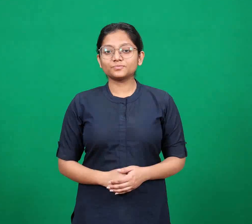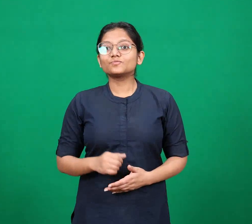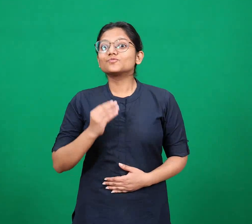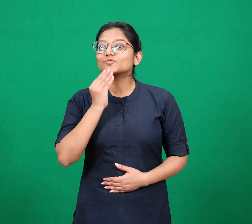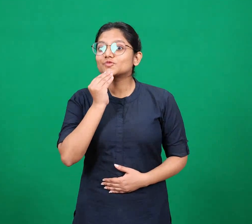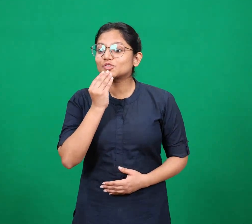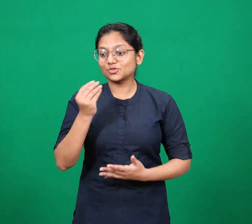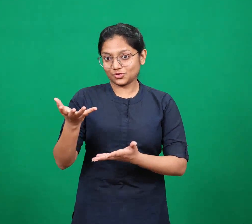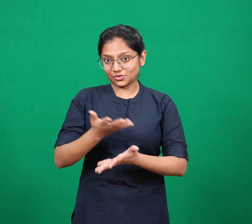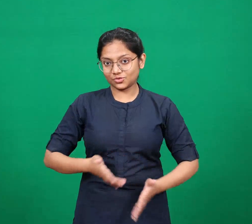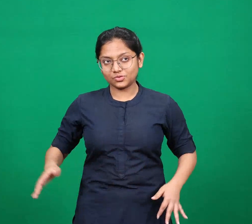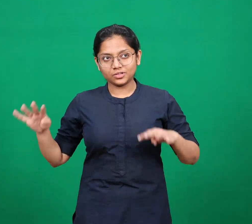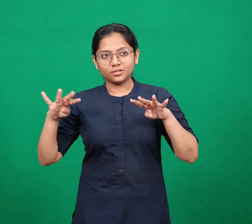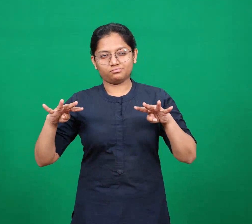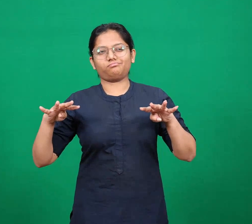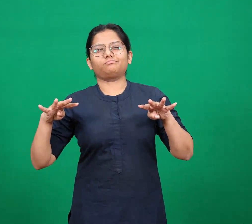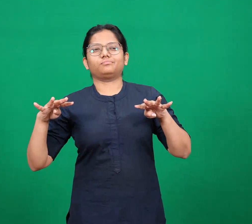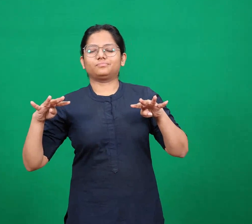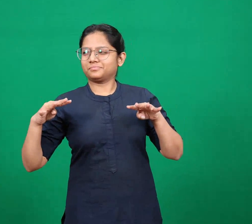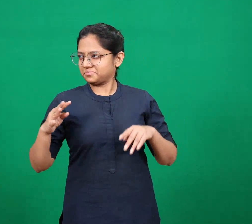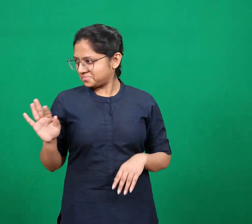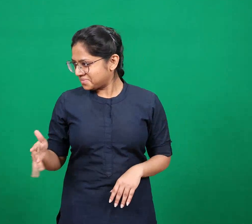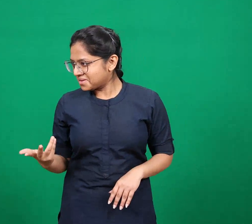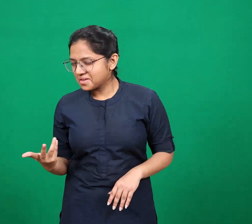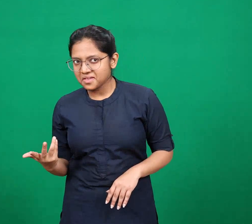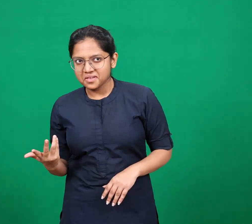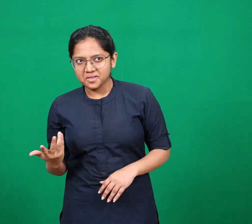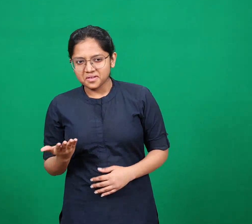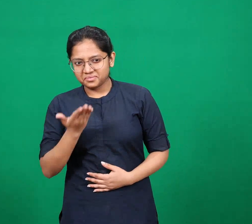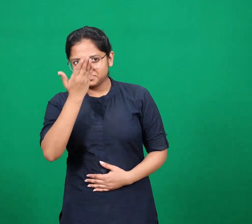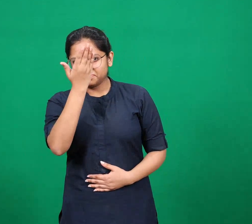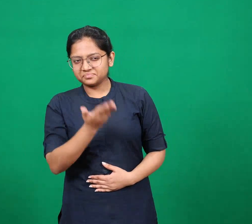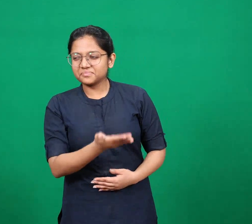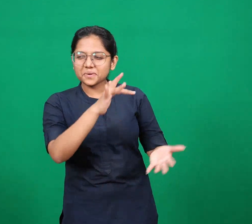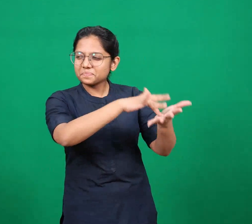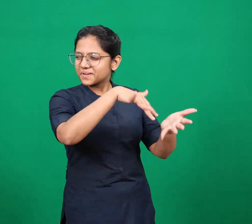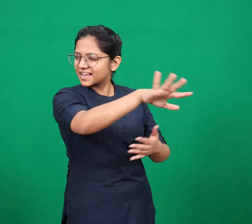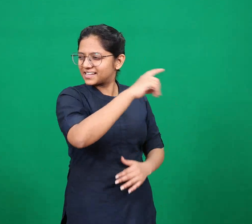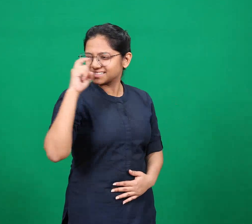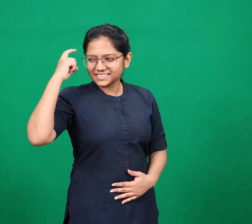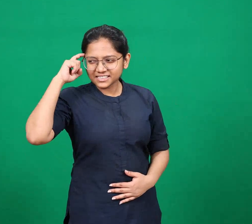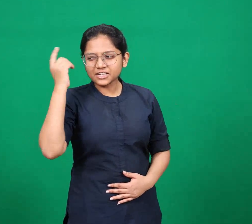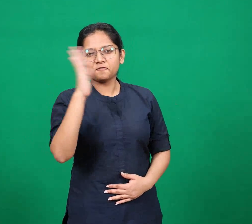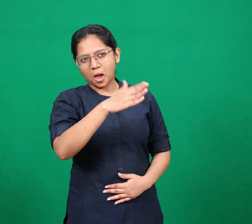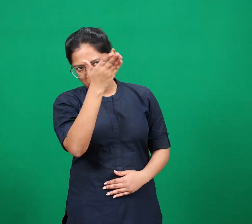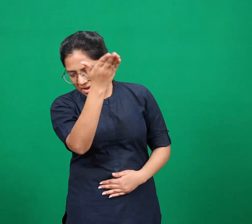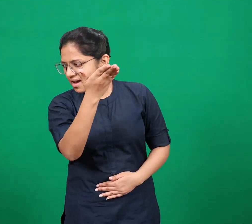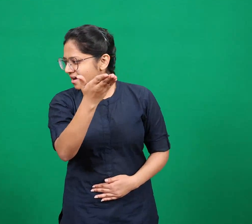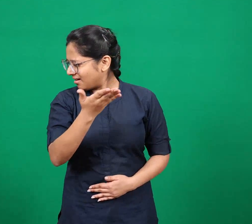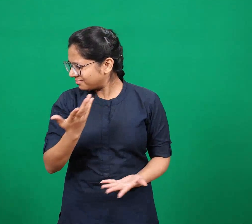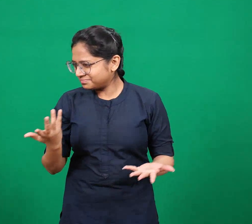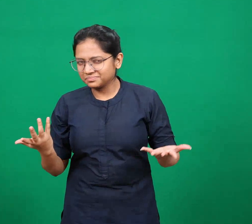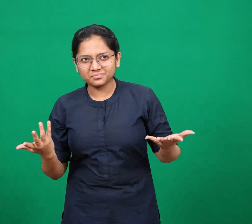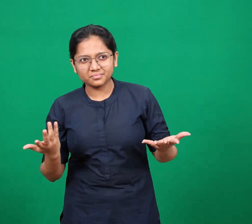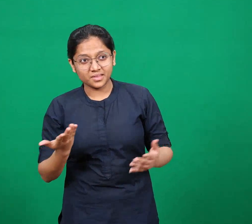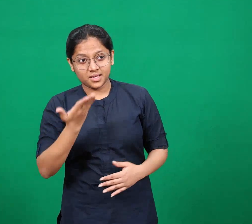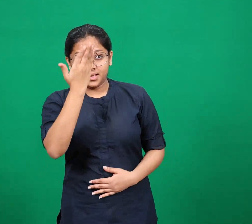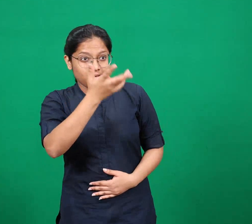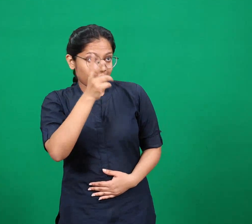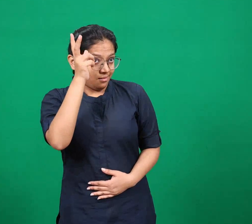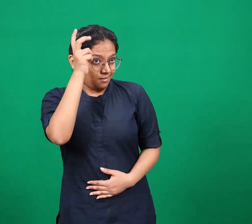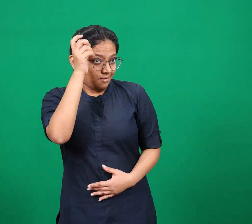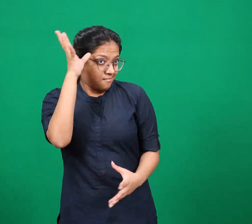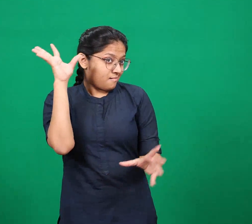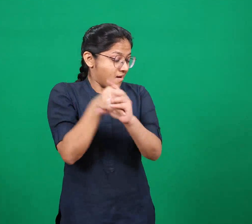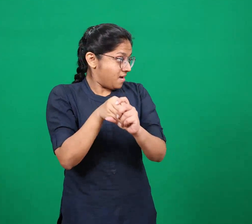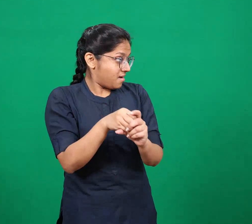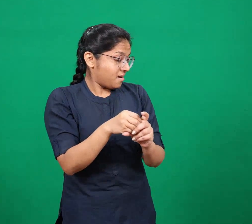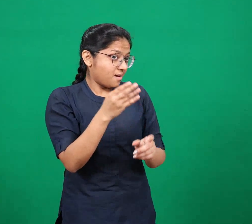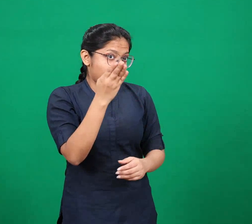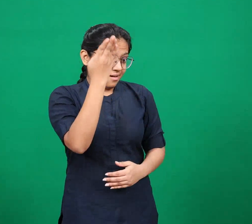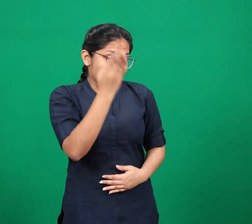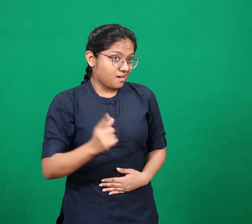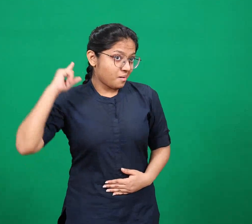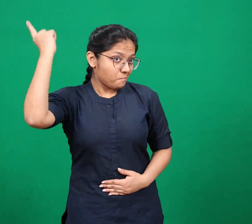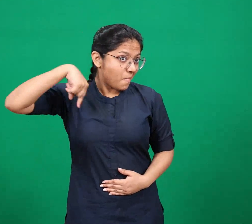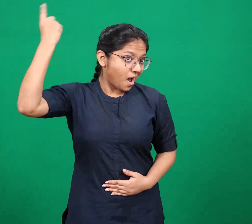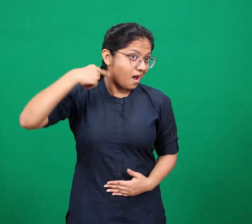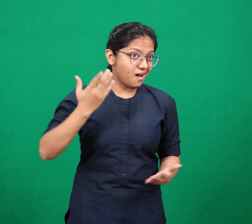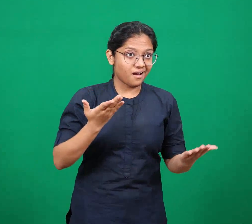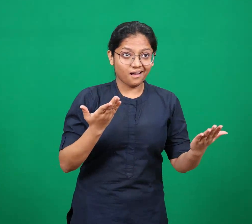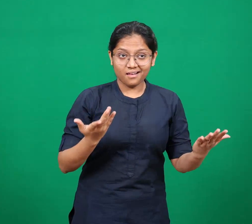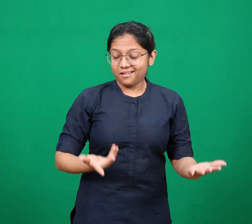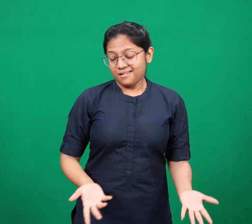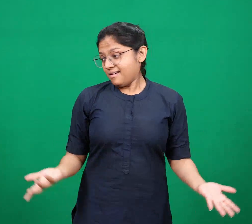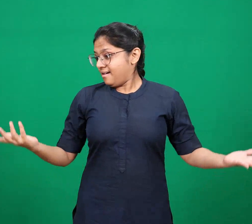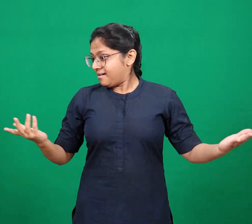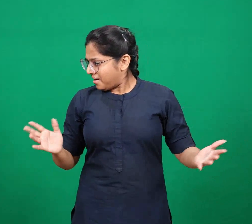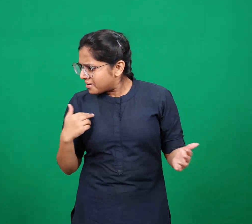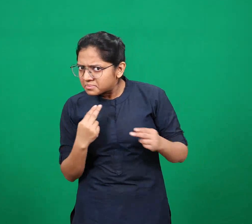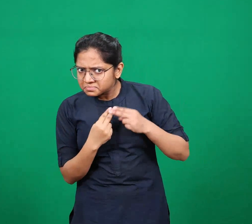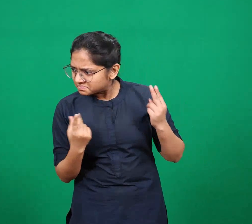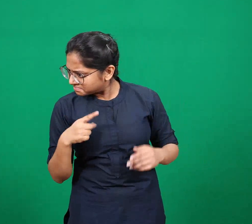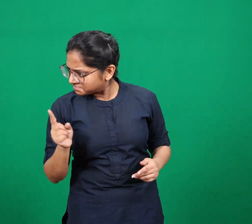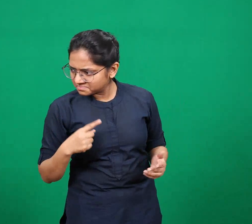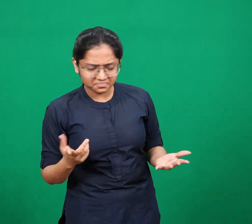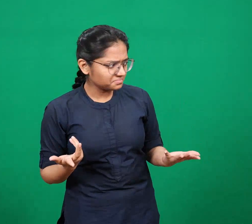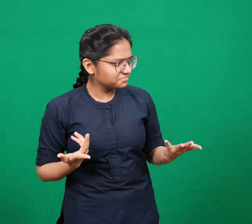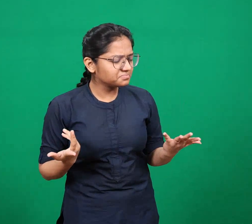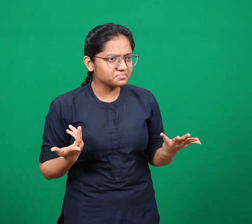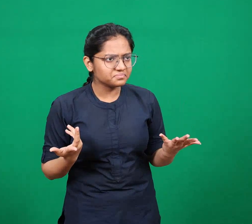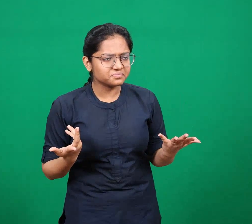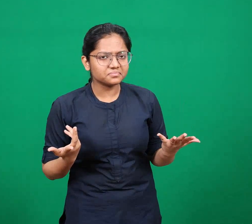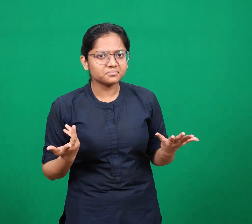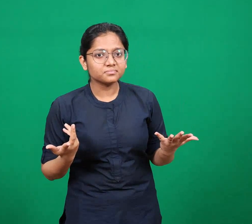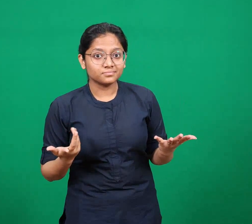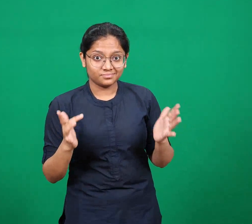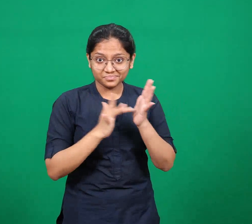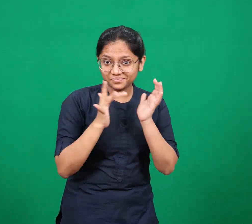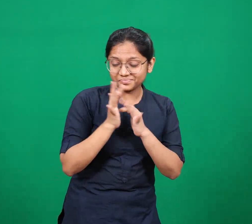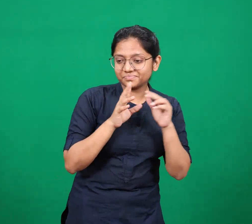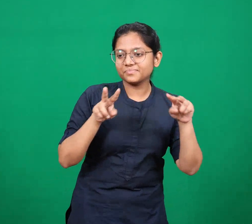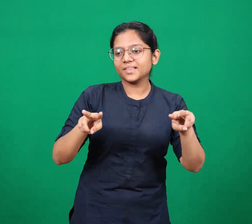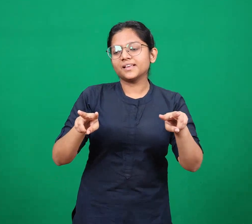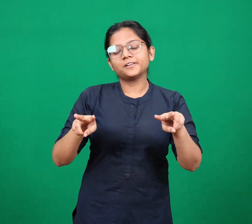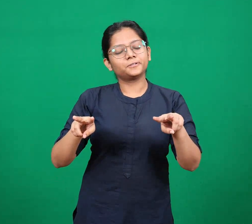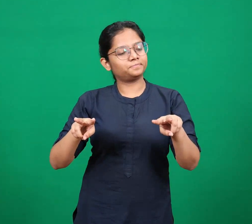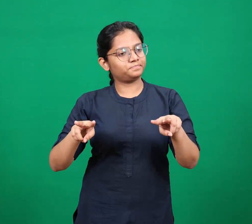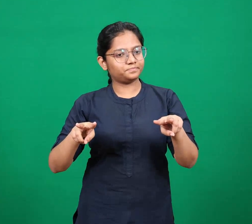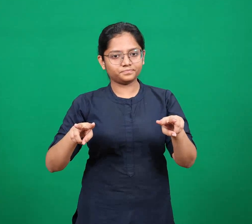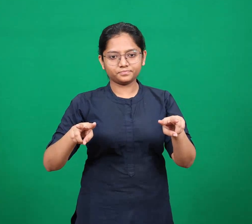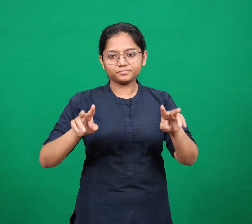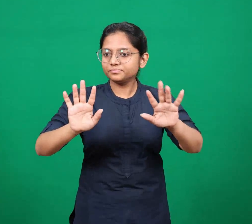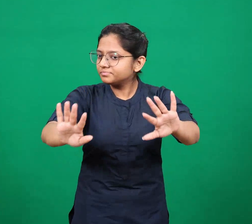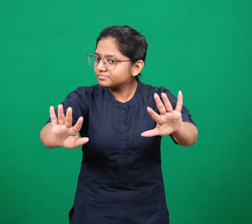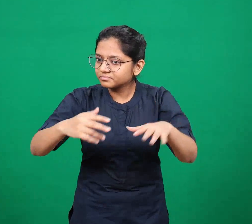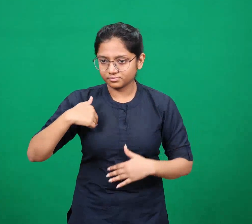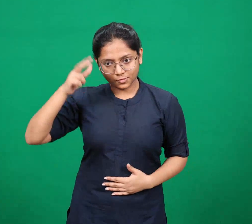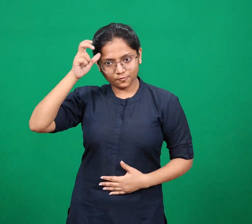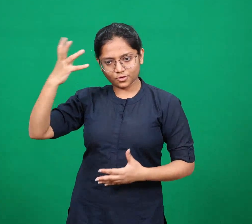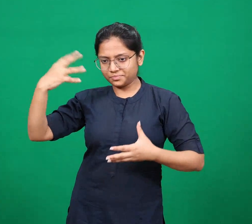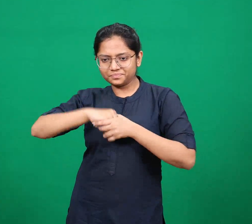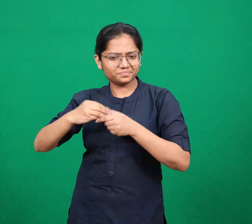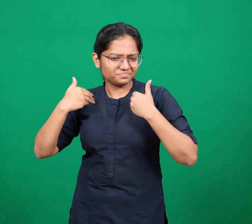The Jews answered Him, "Are we not right to say that You are a Samaritan and You have a demon?"